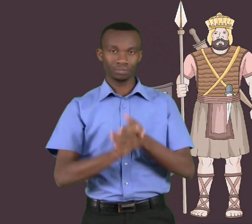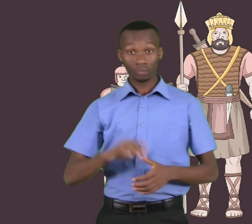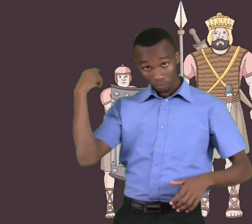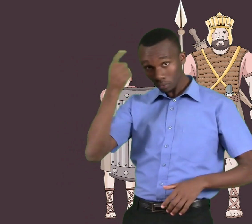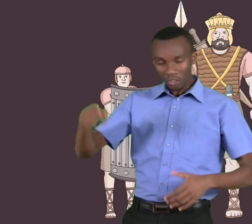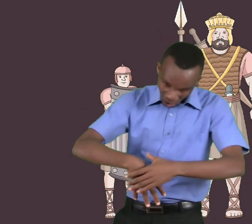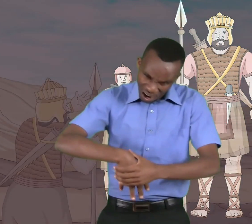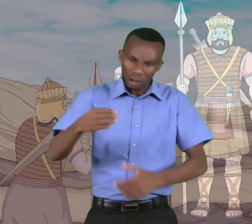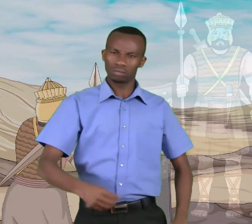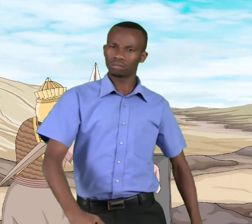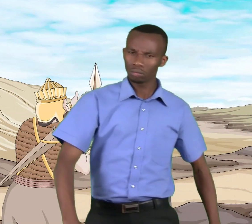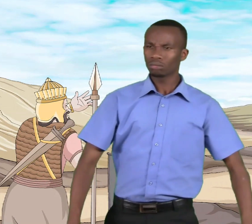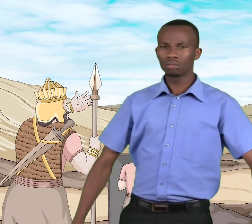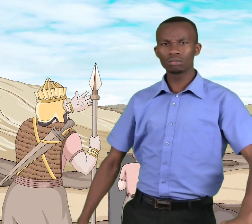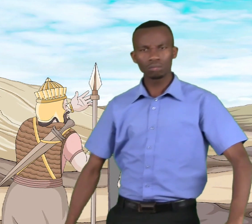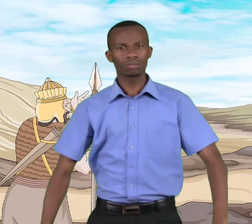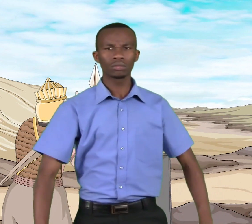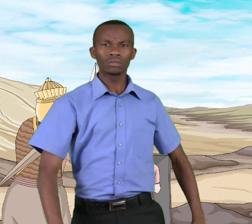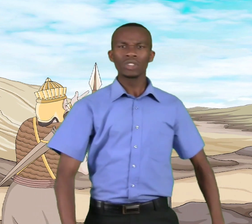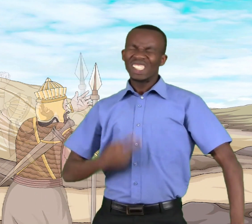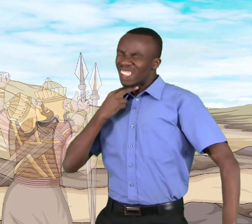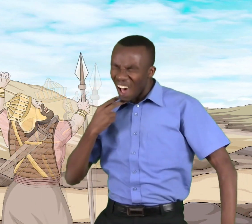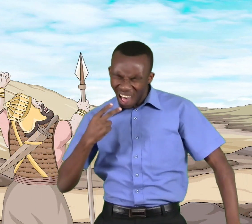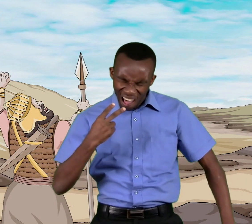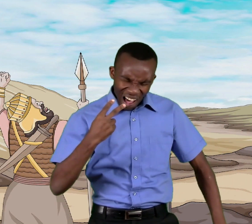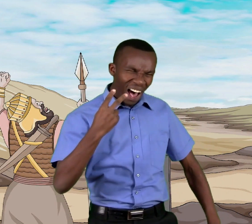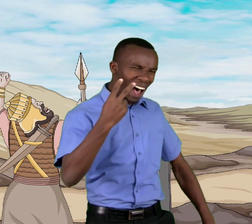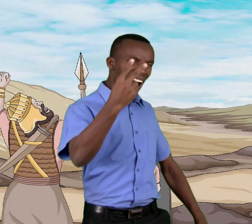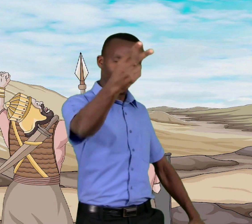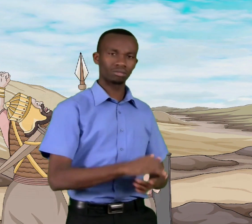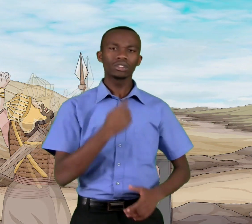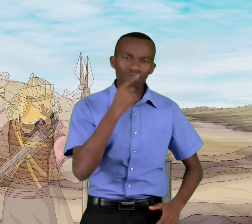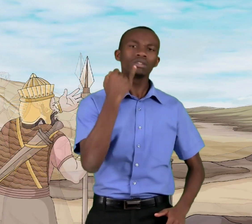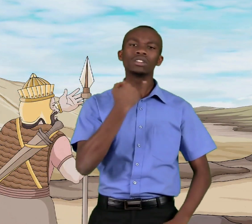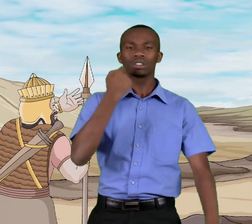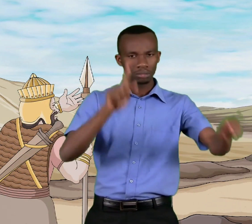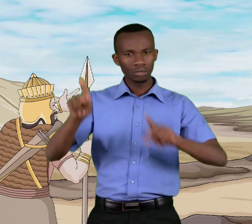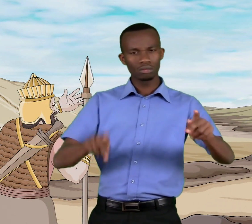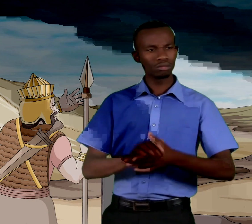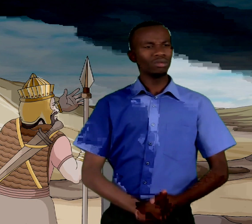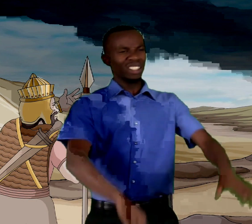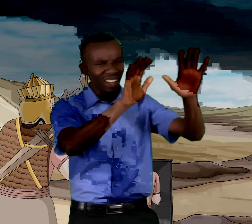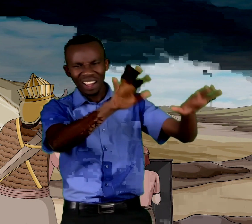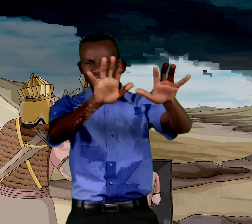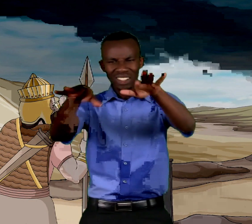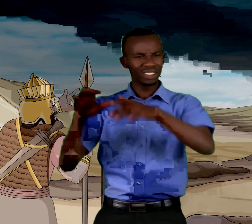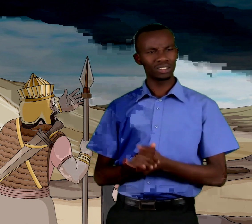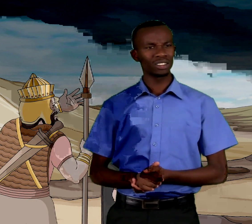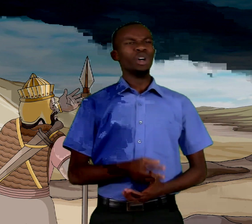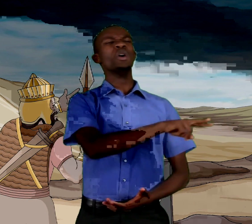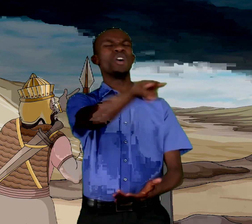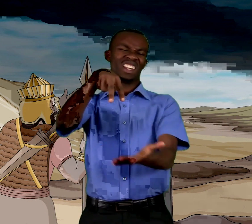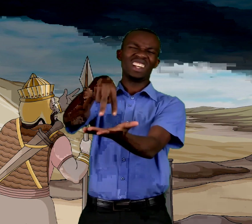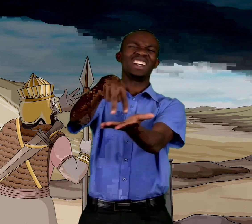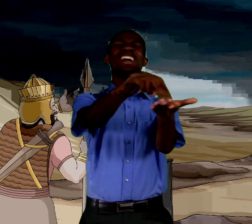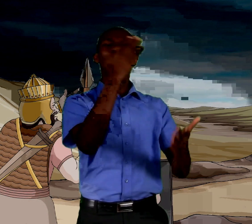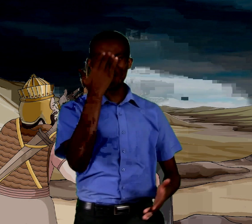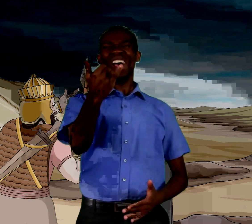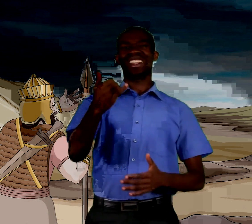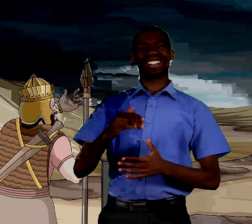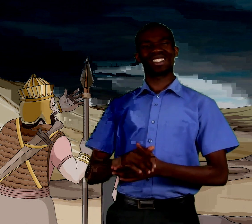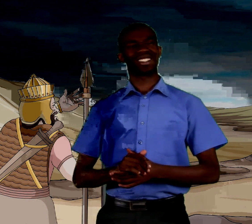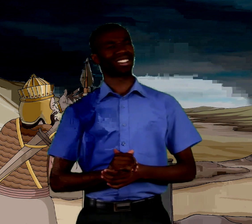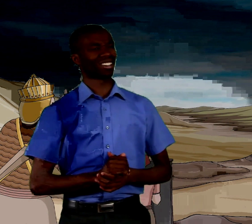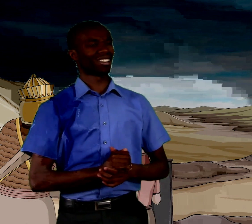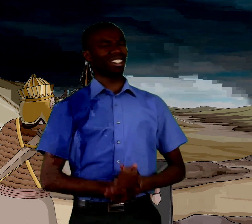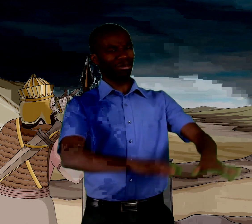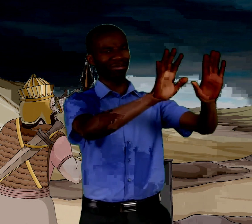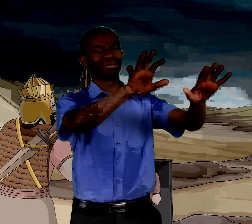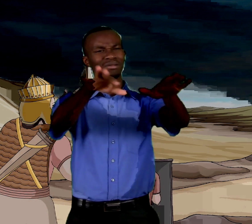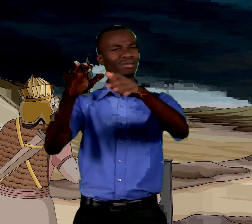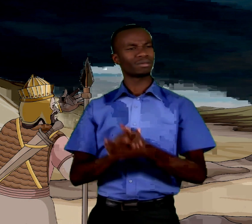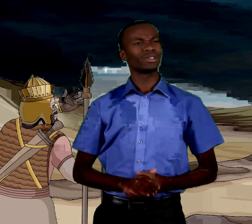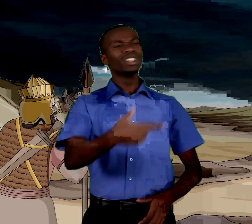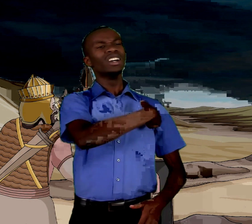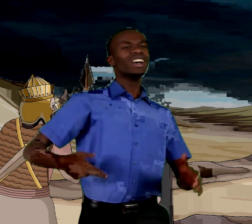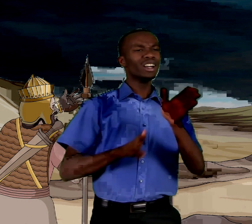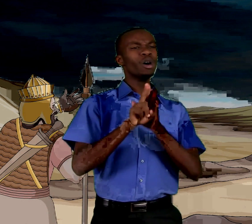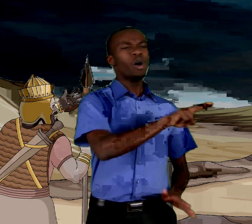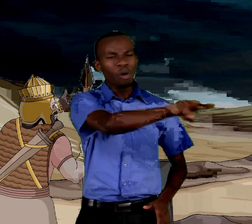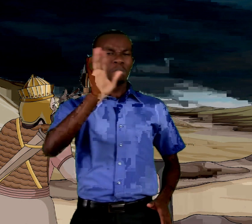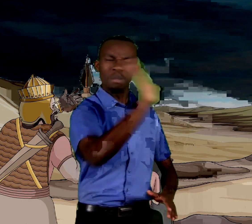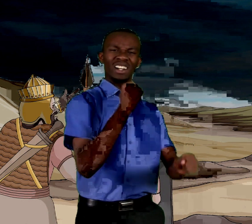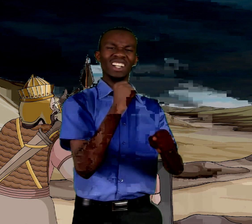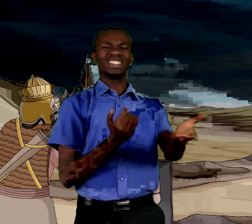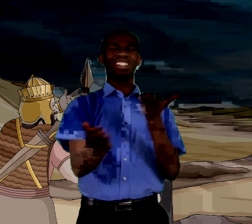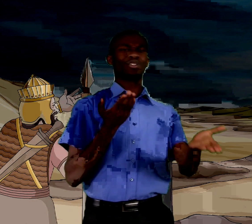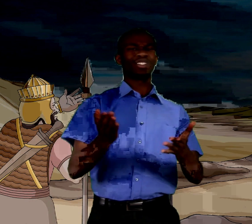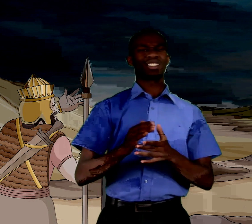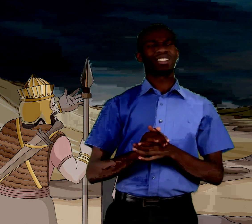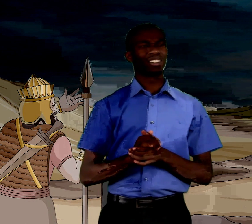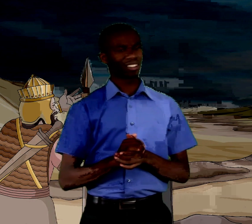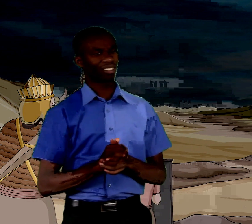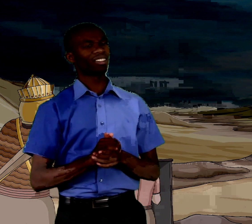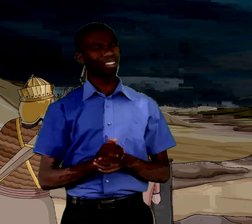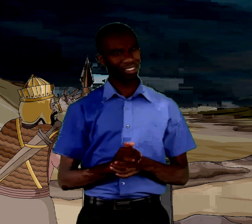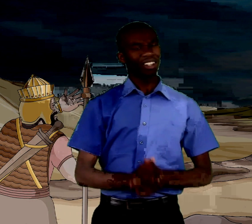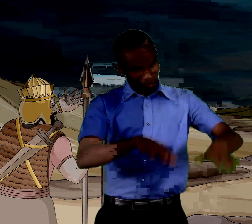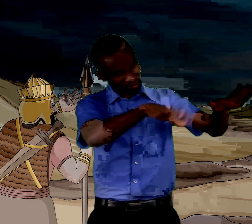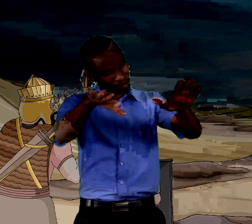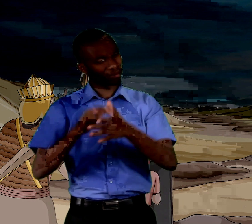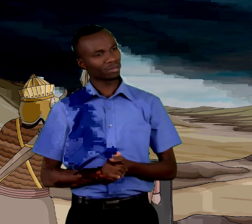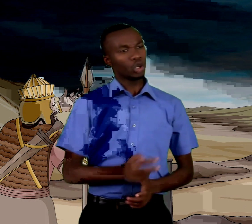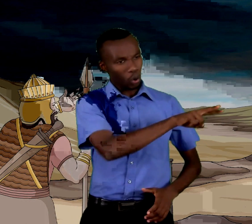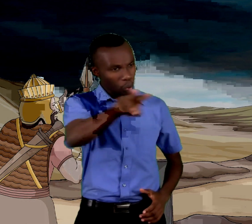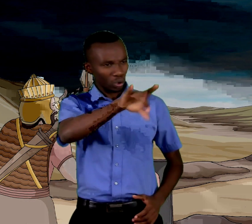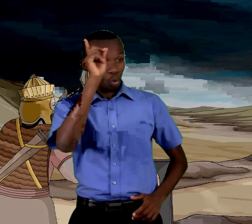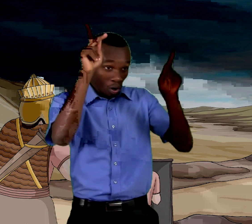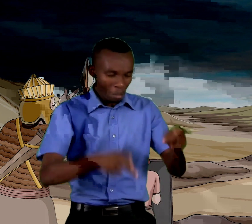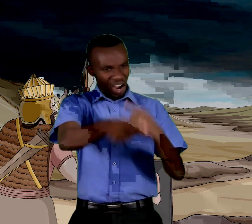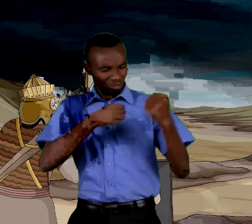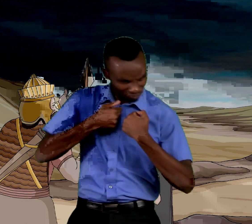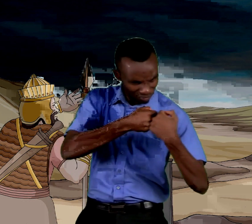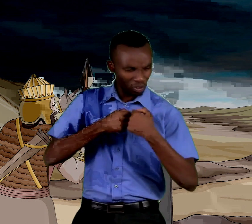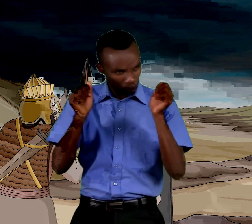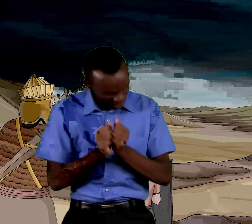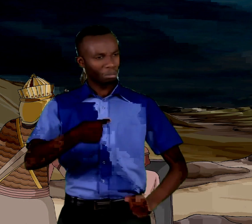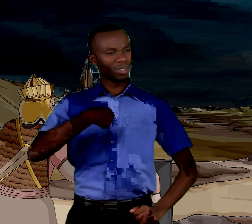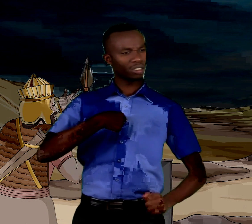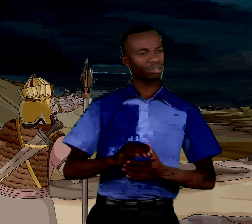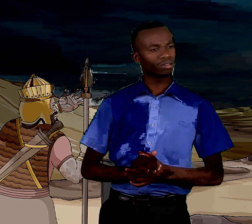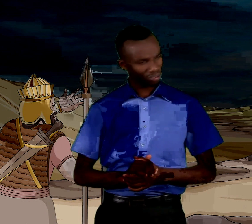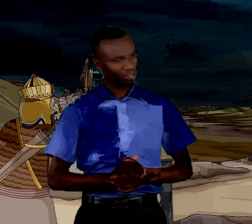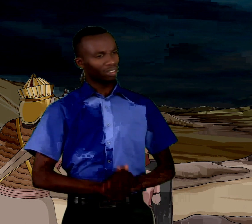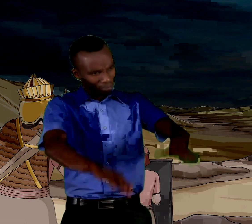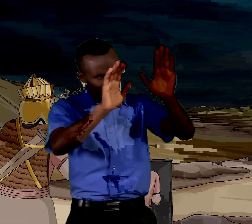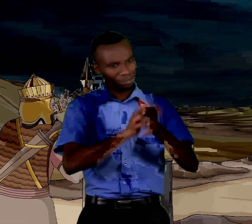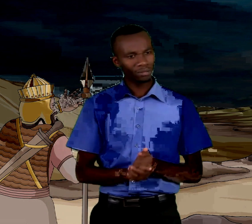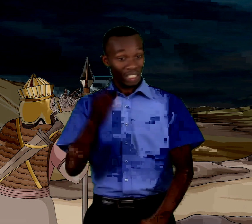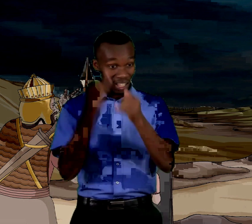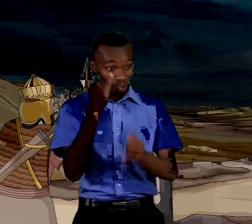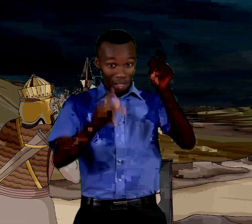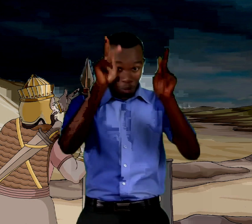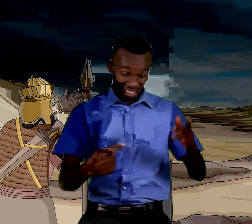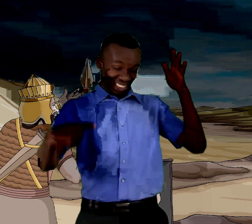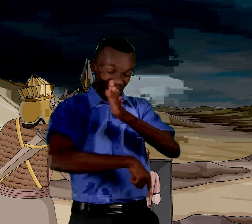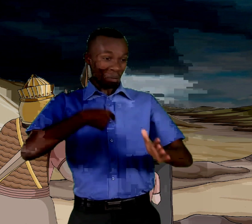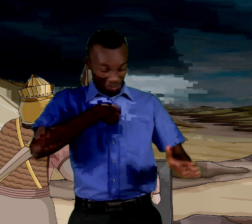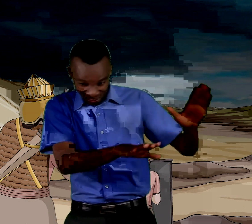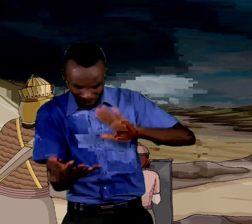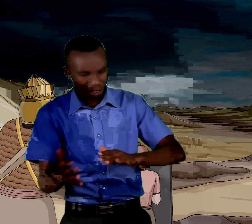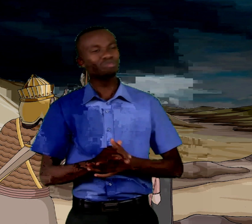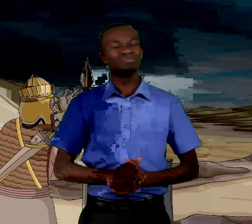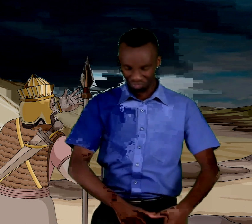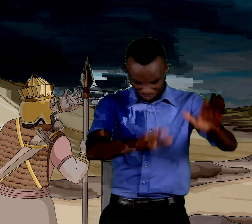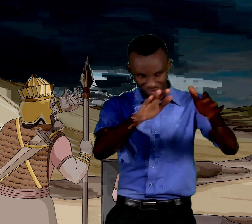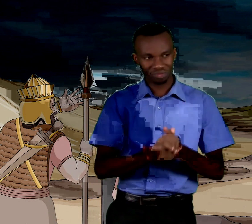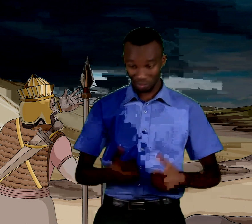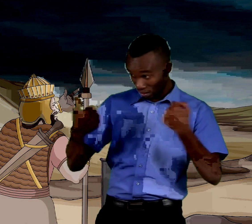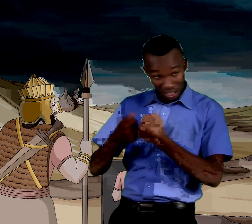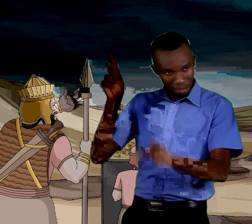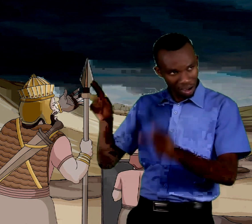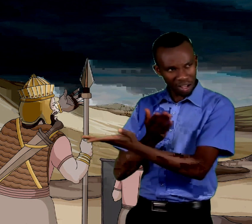And Goliath stood and shouted to the ranks of Israel, “Why do you come out and array yourselves for battle? Am I not a Philistine, and are you not servants of Saul?